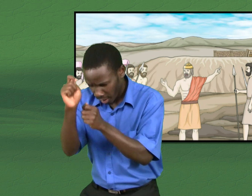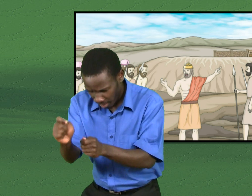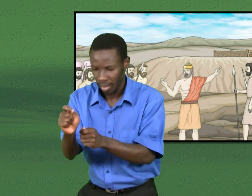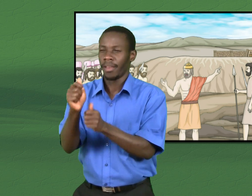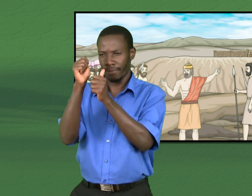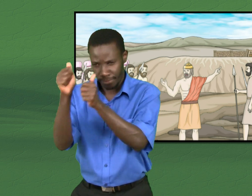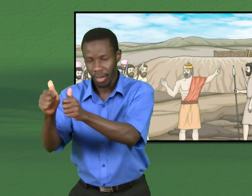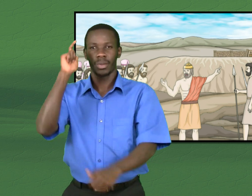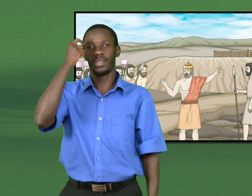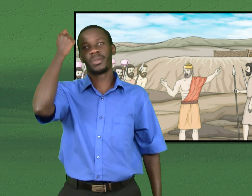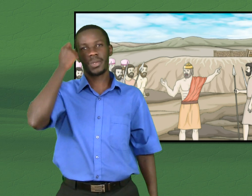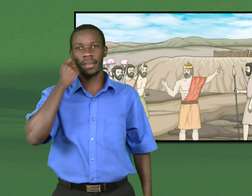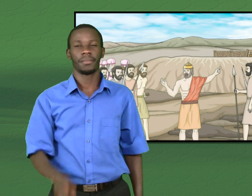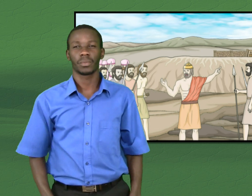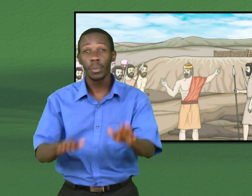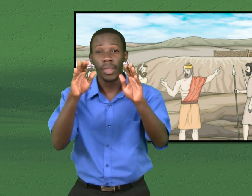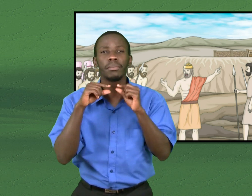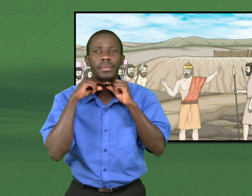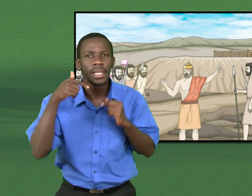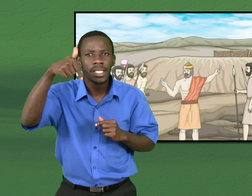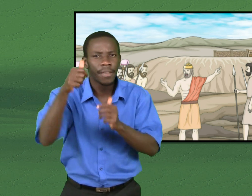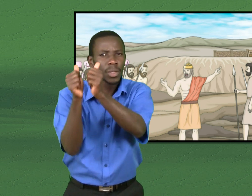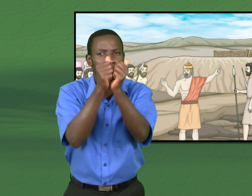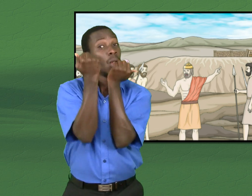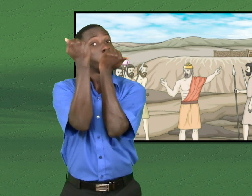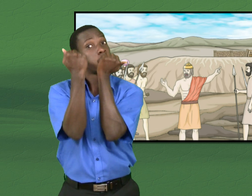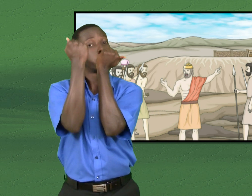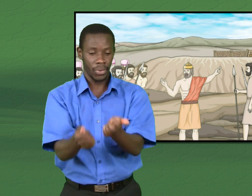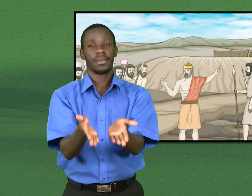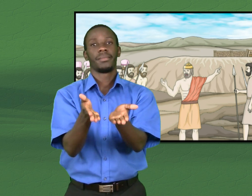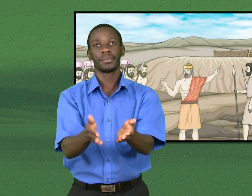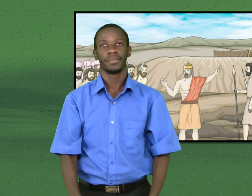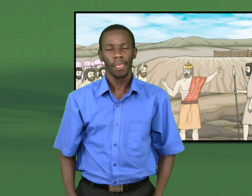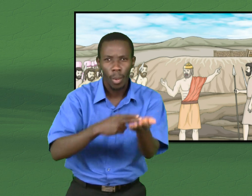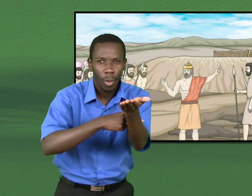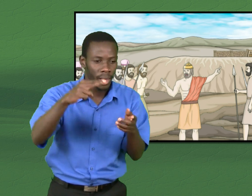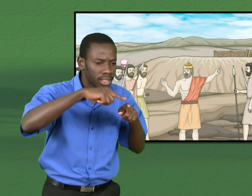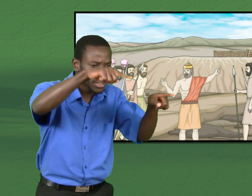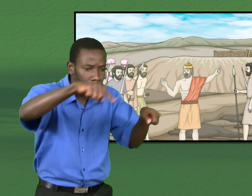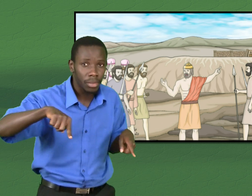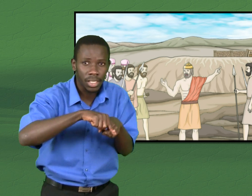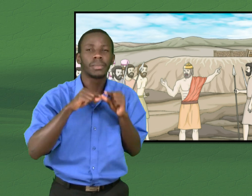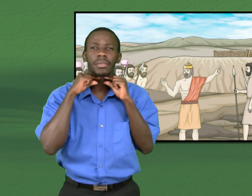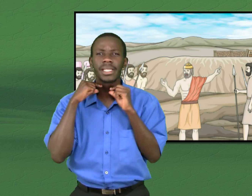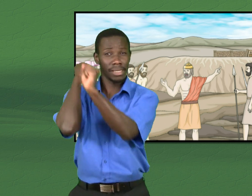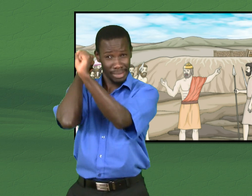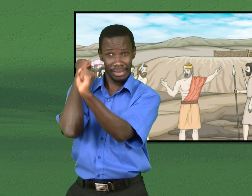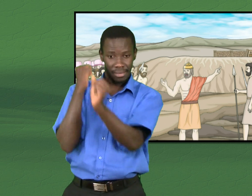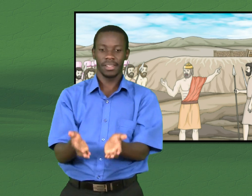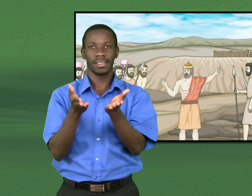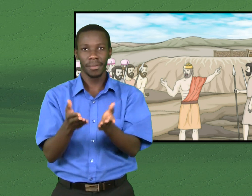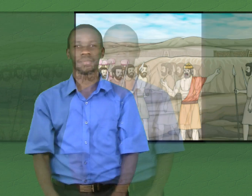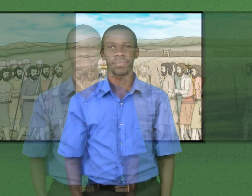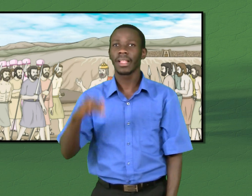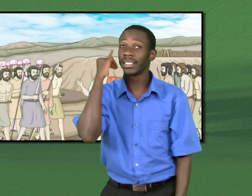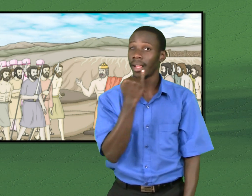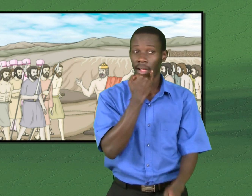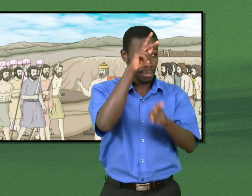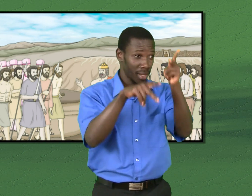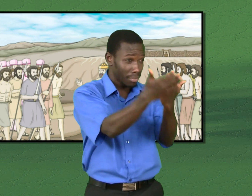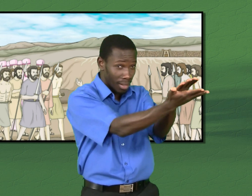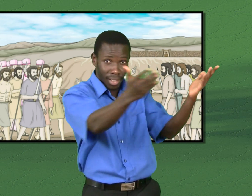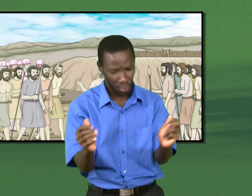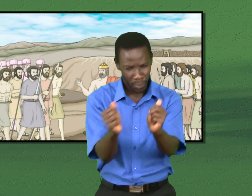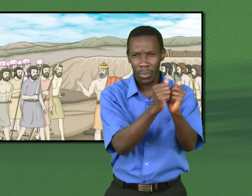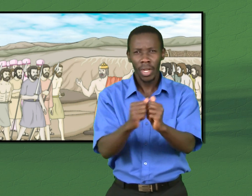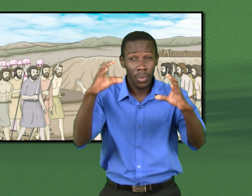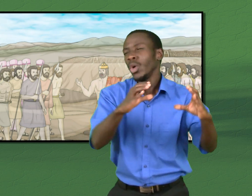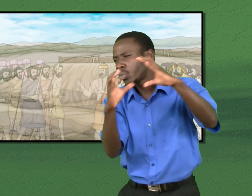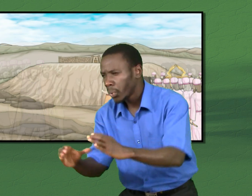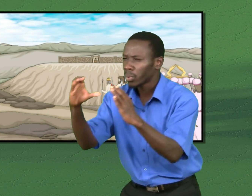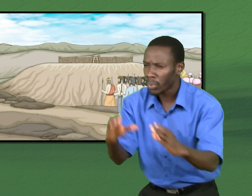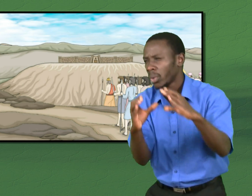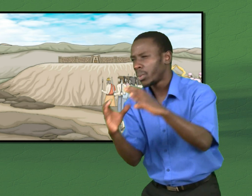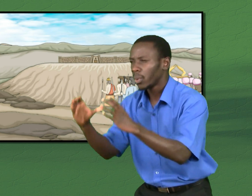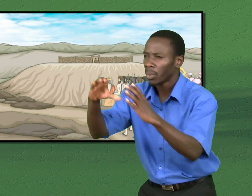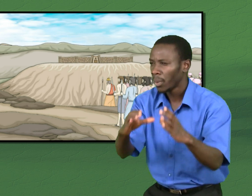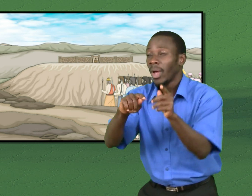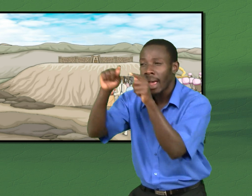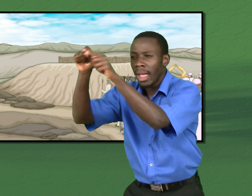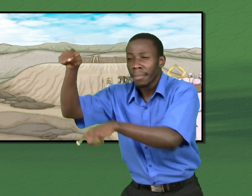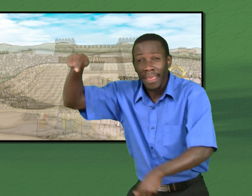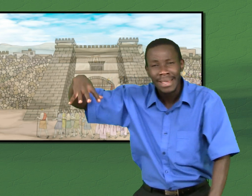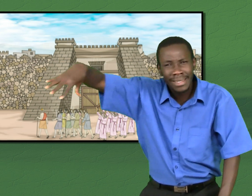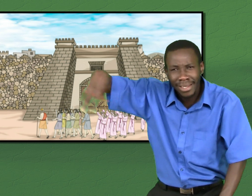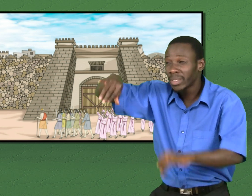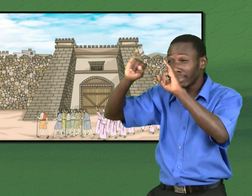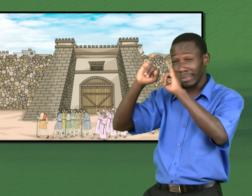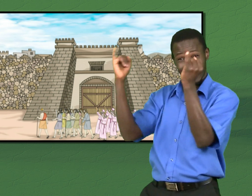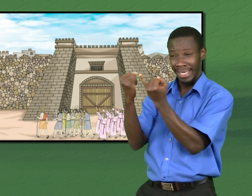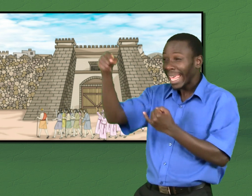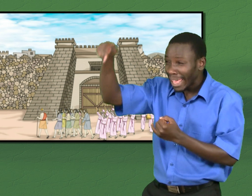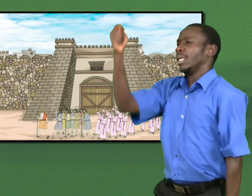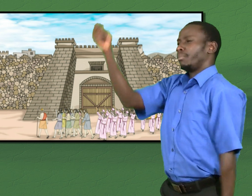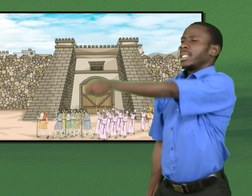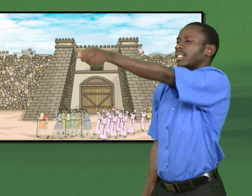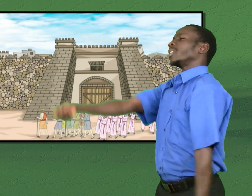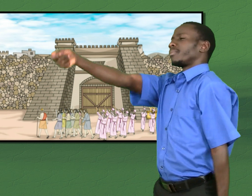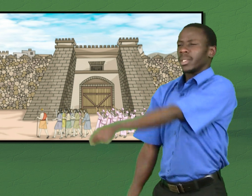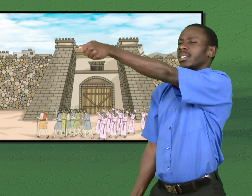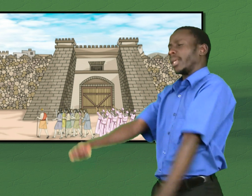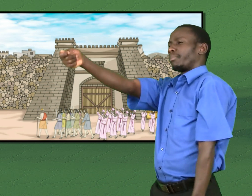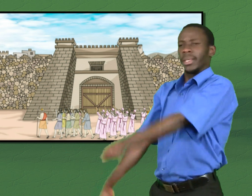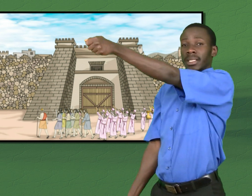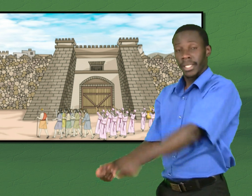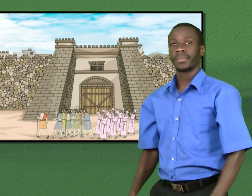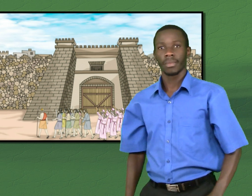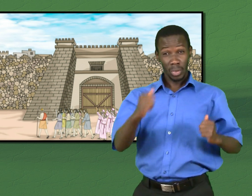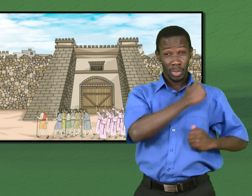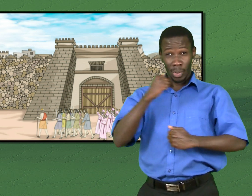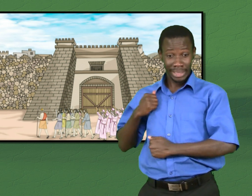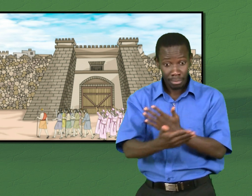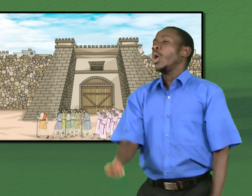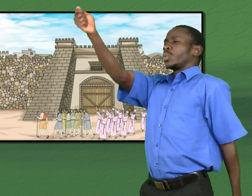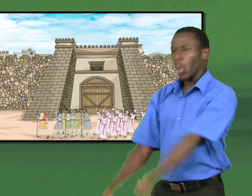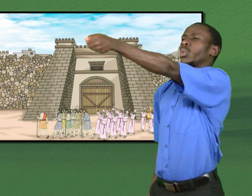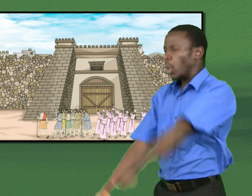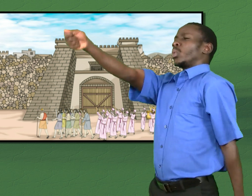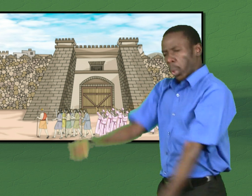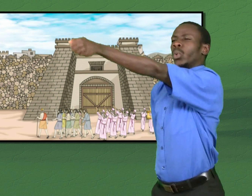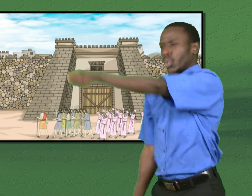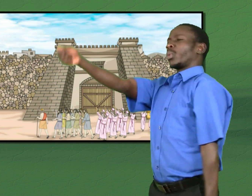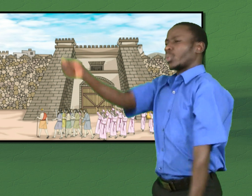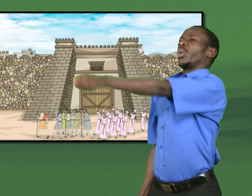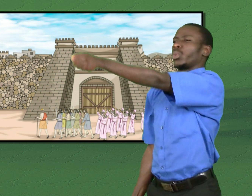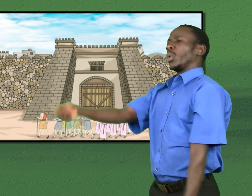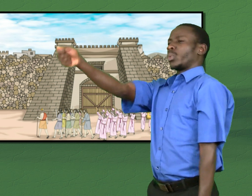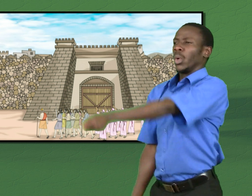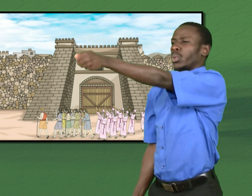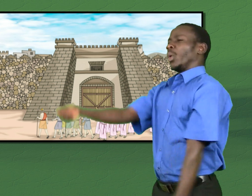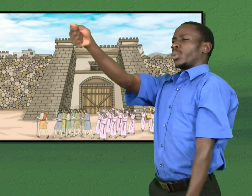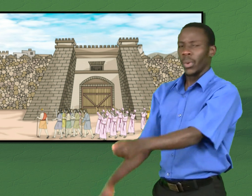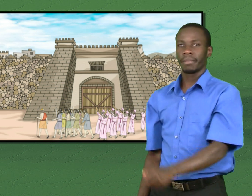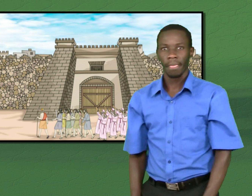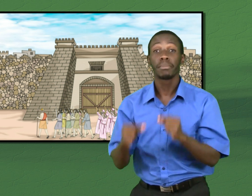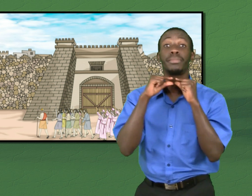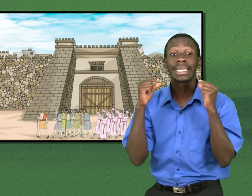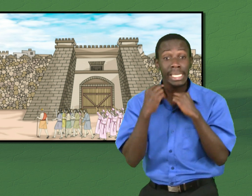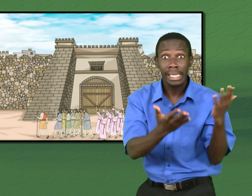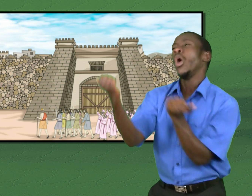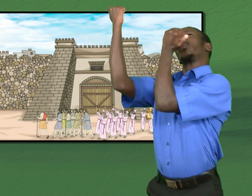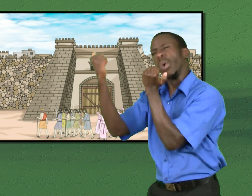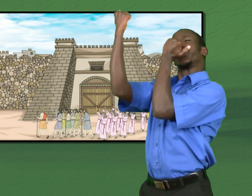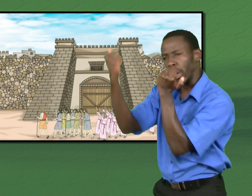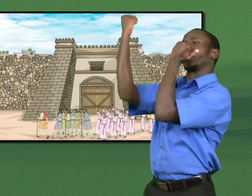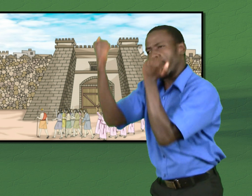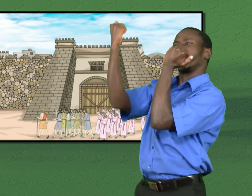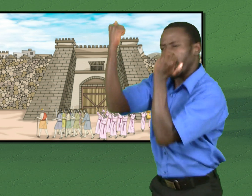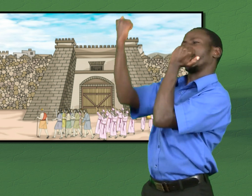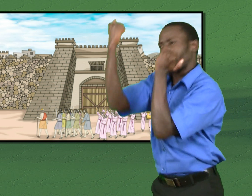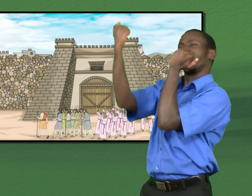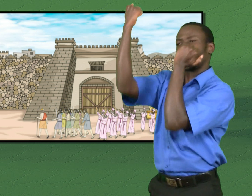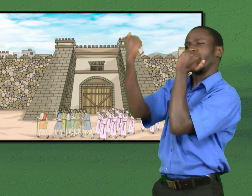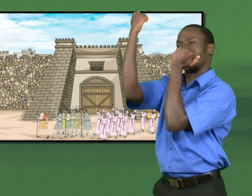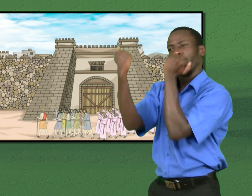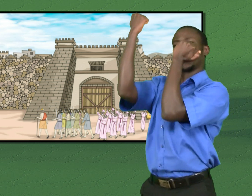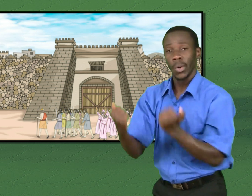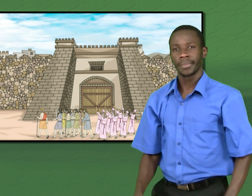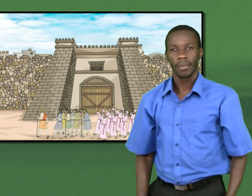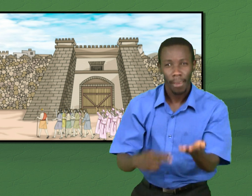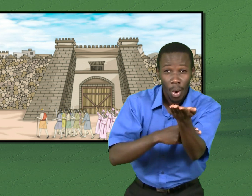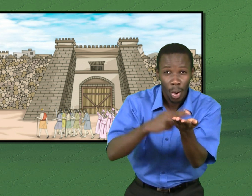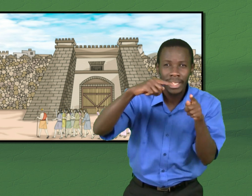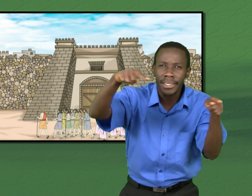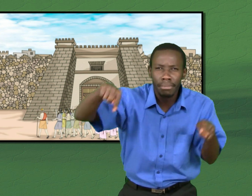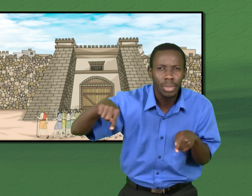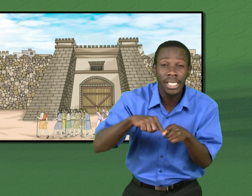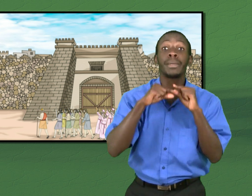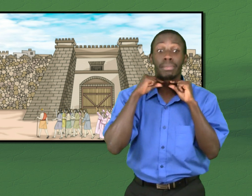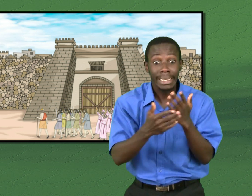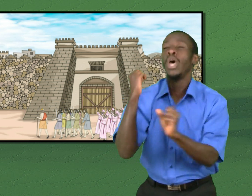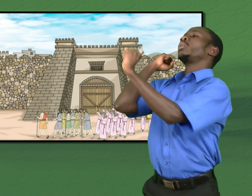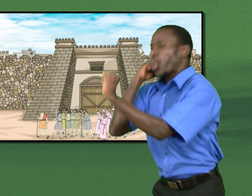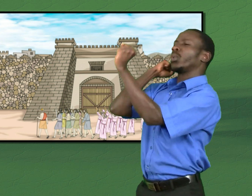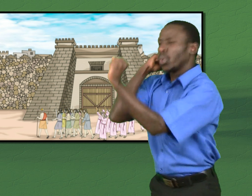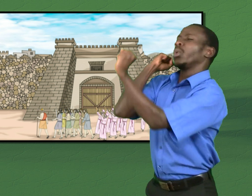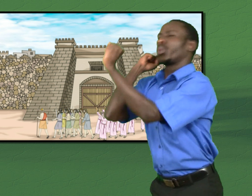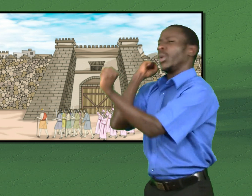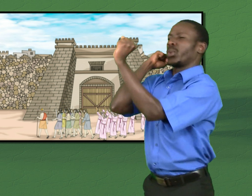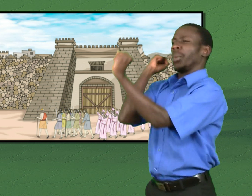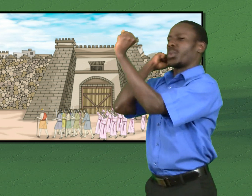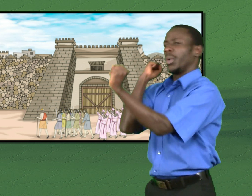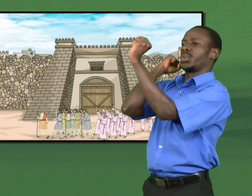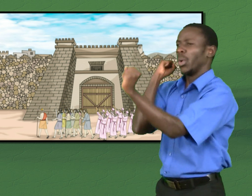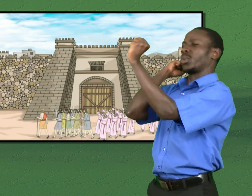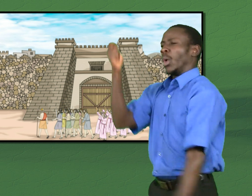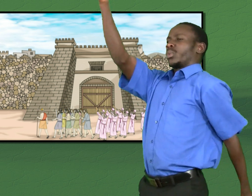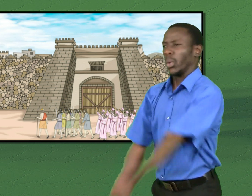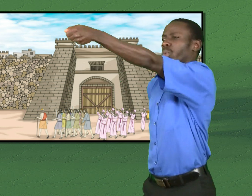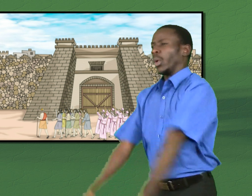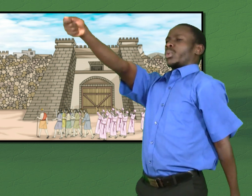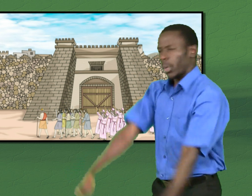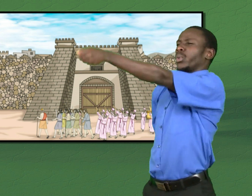But Joshua had commanded the people: “Do not give a battle cry or let your voice be heard; do not let one word come out of your mouth until the day I tell you to shout.